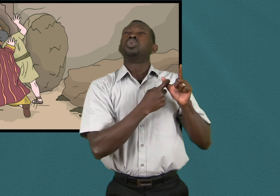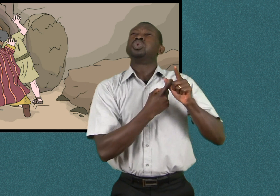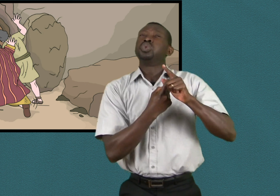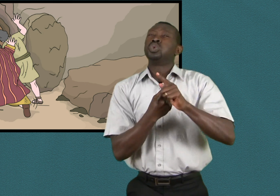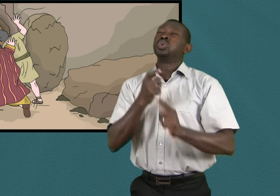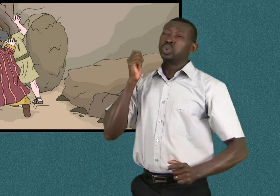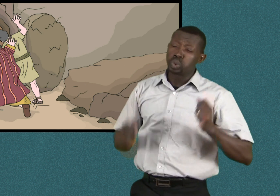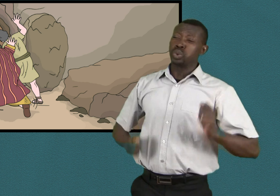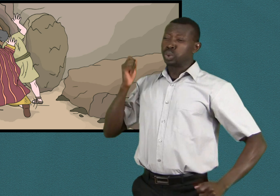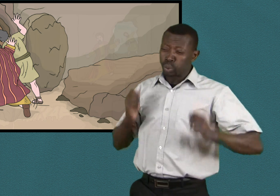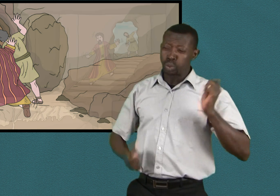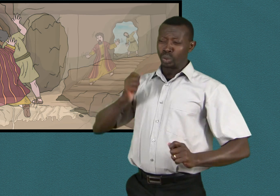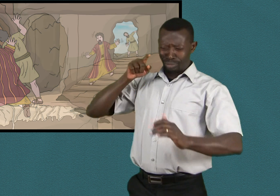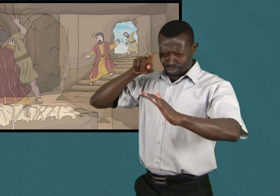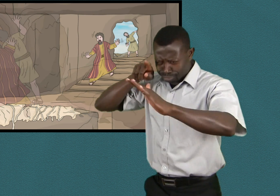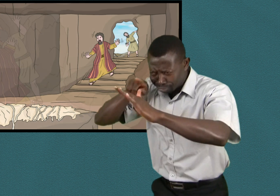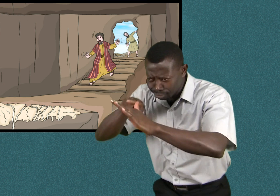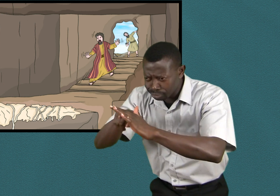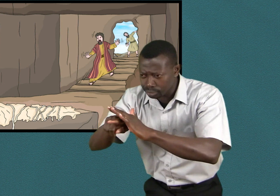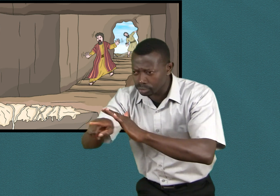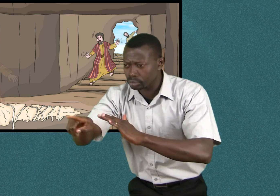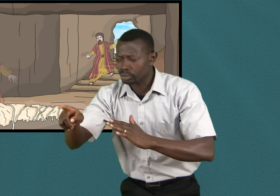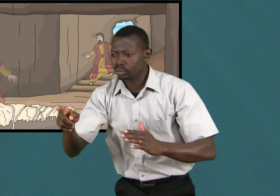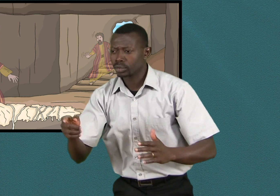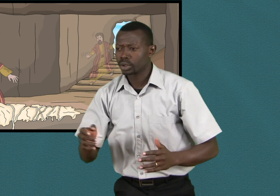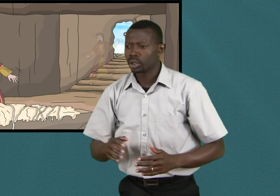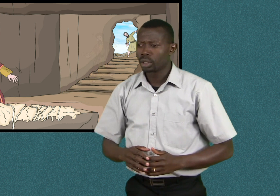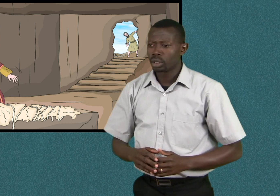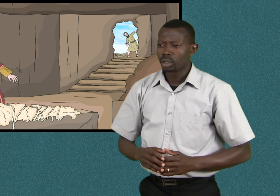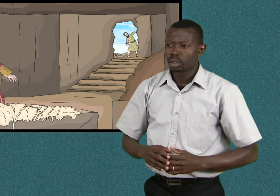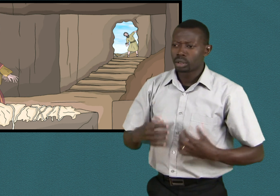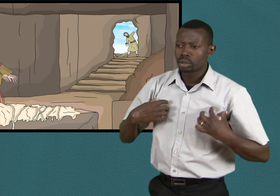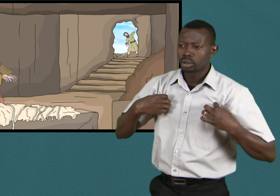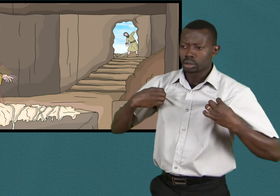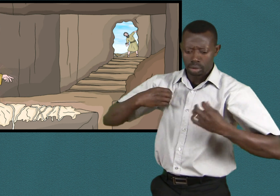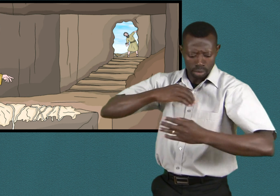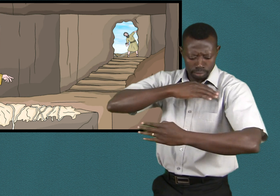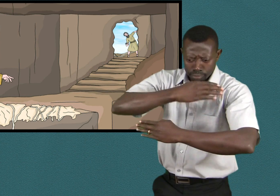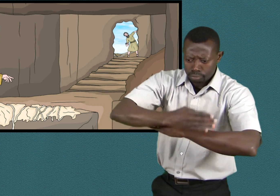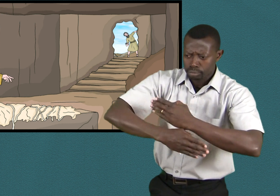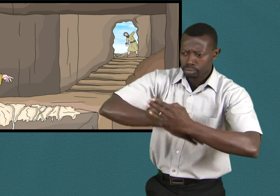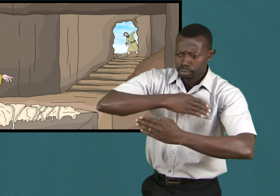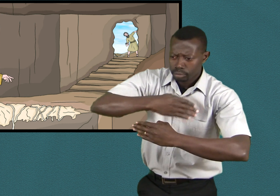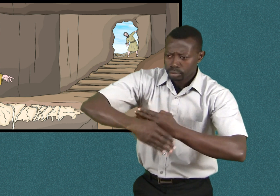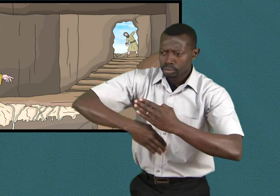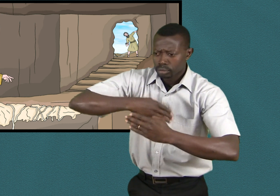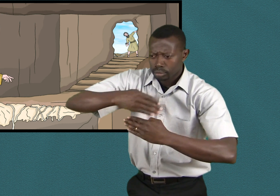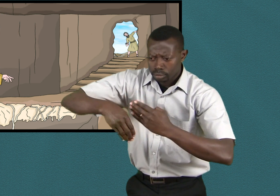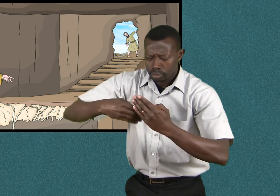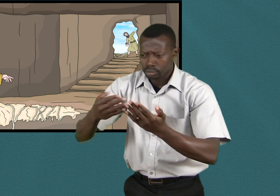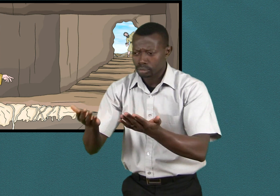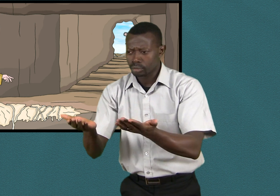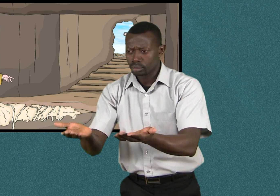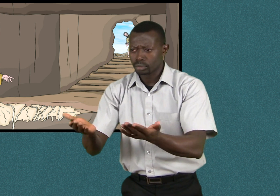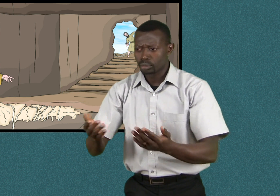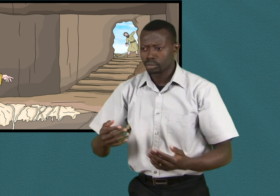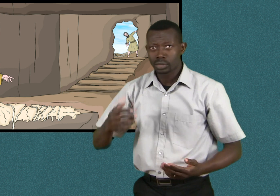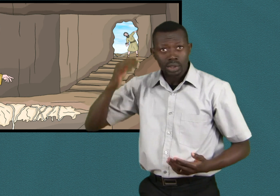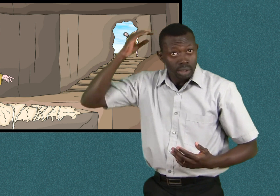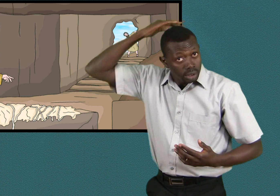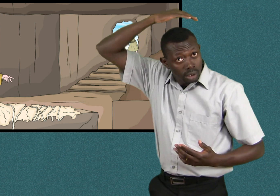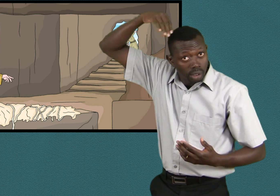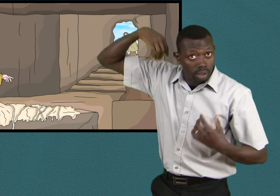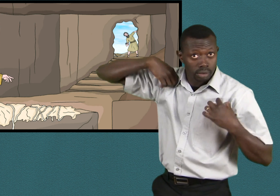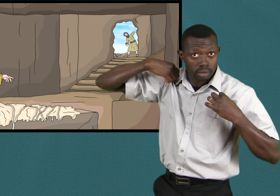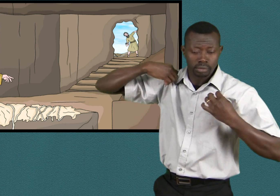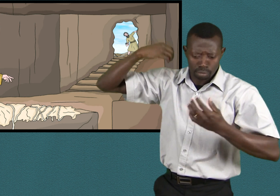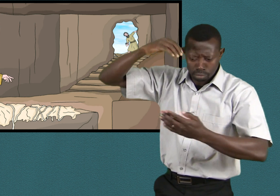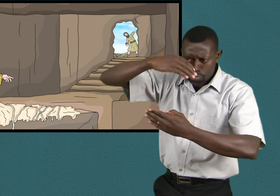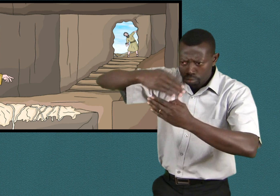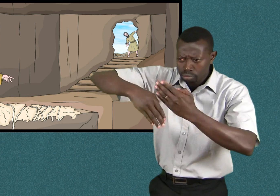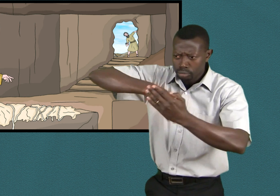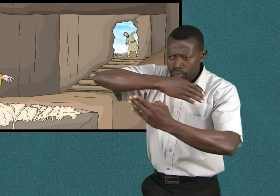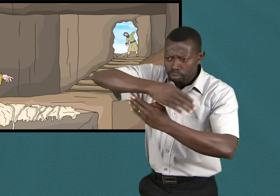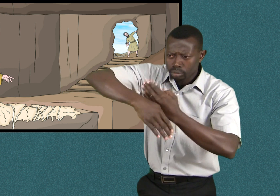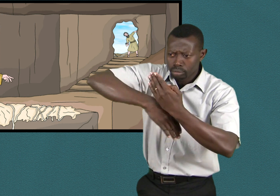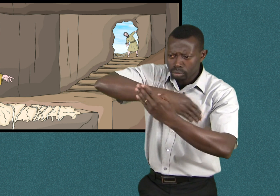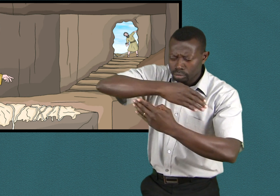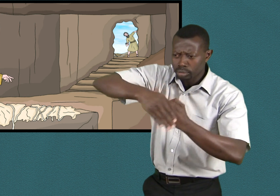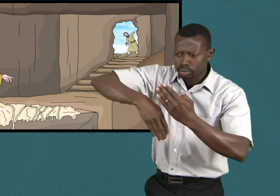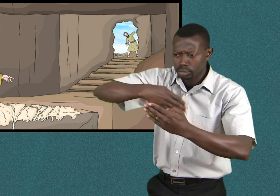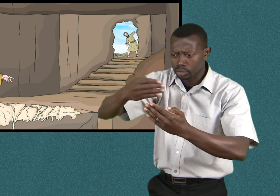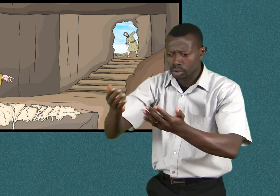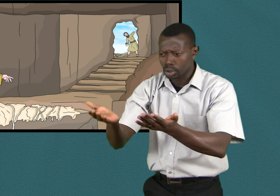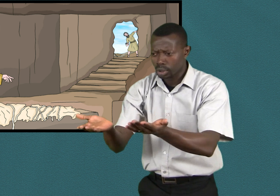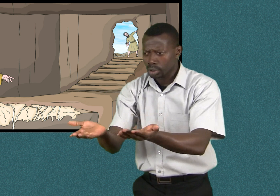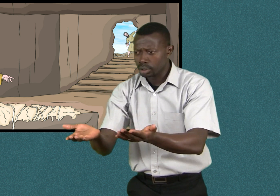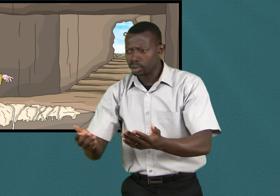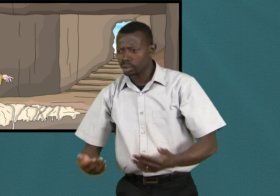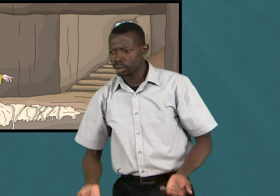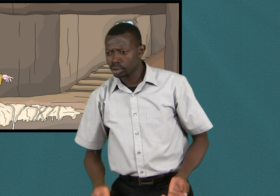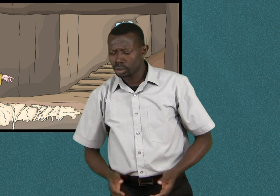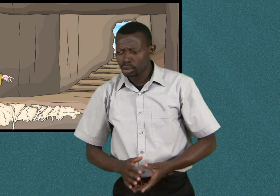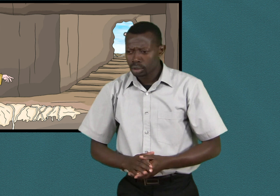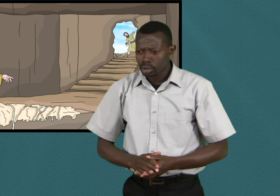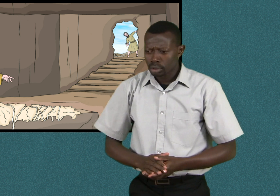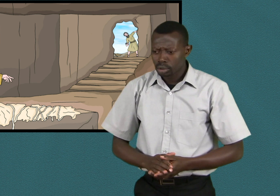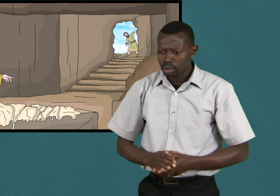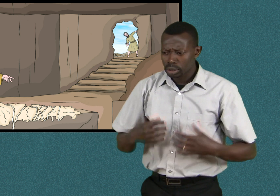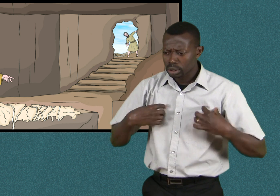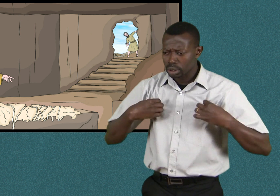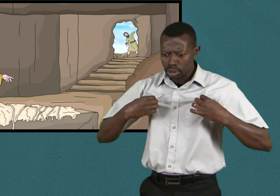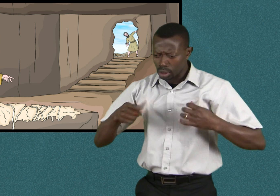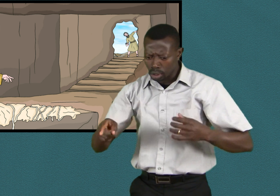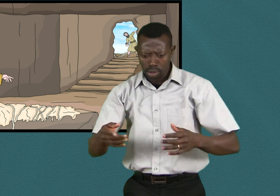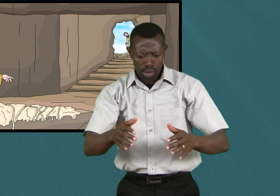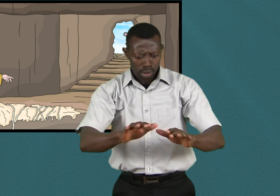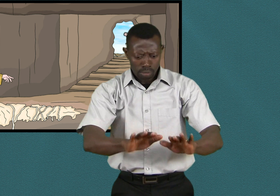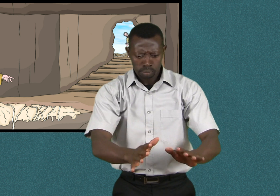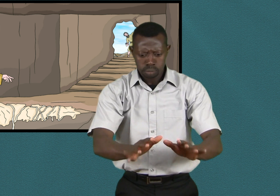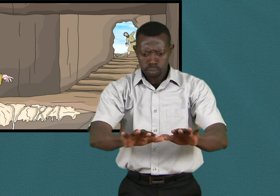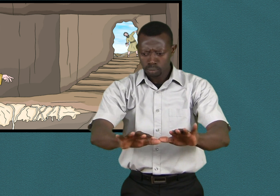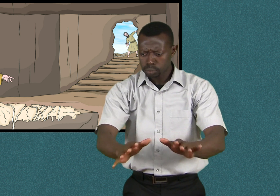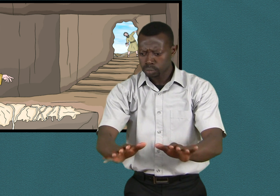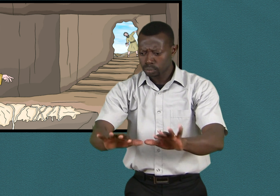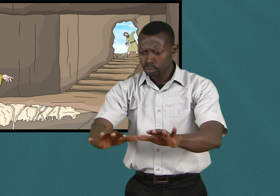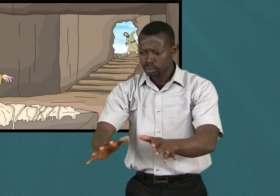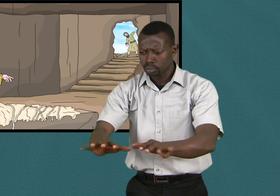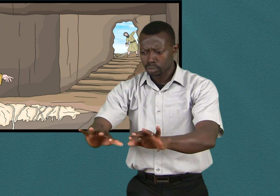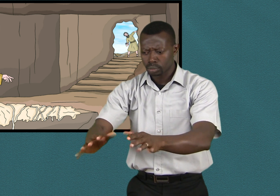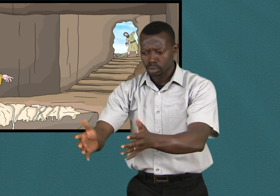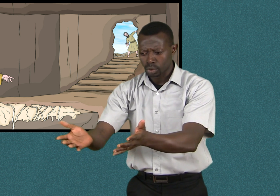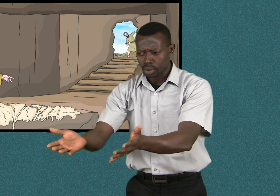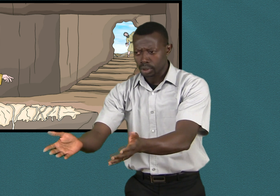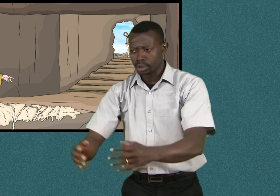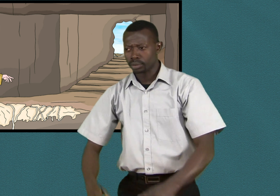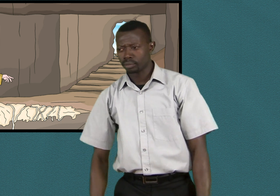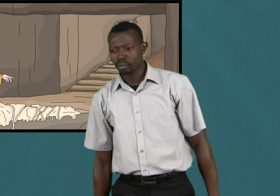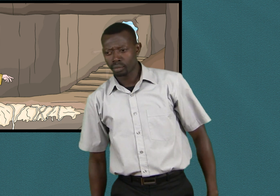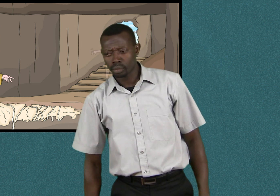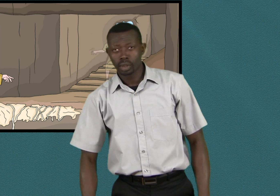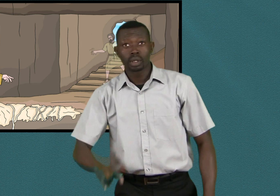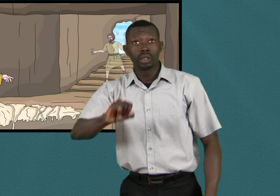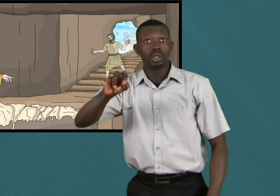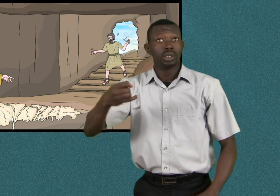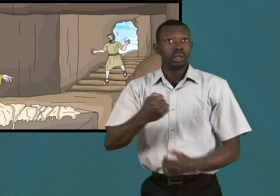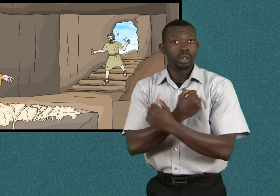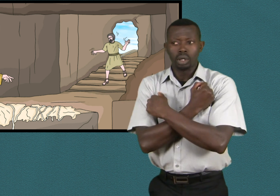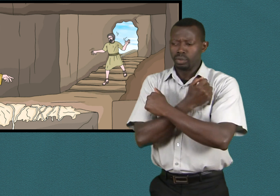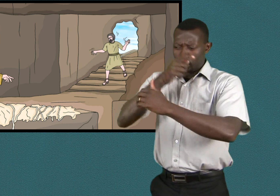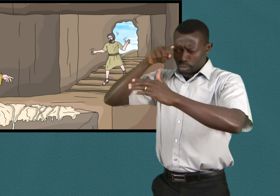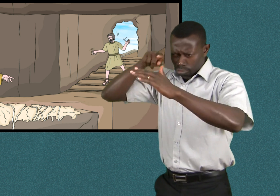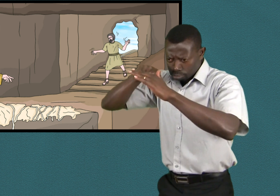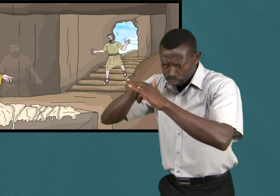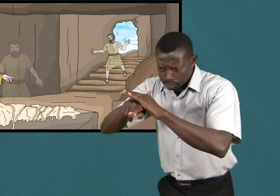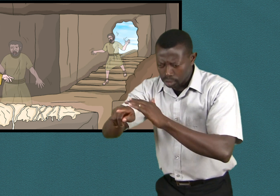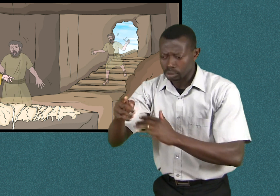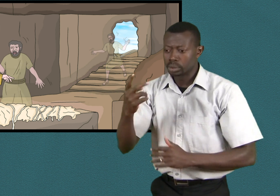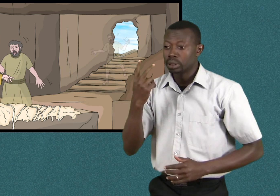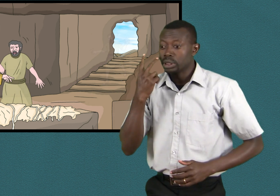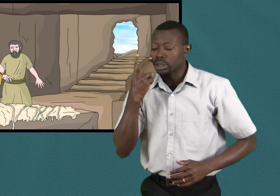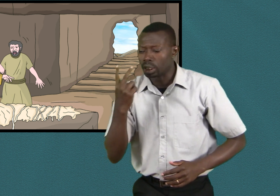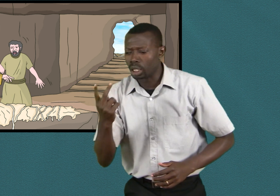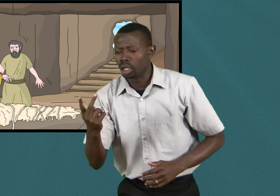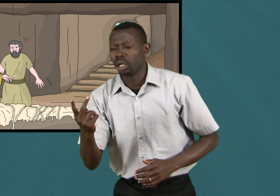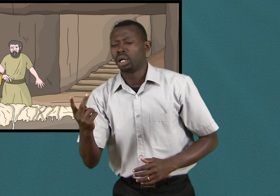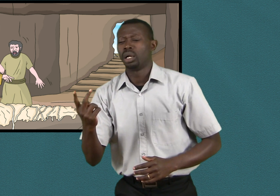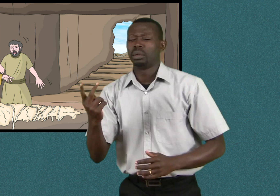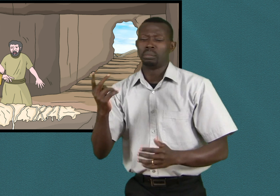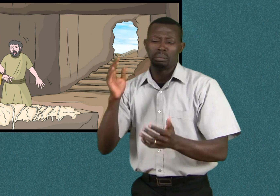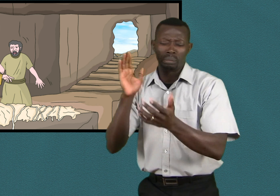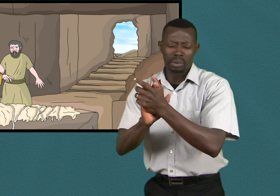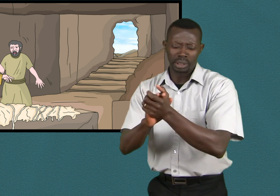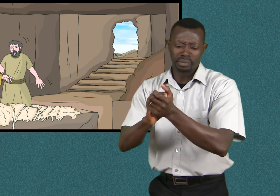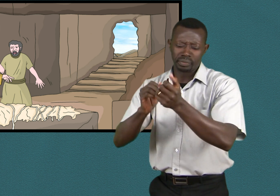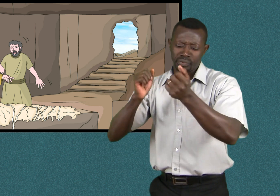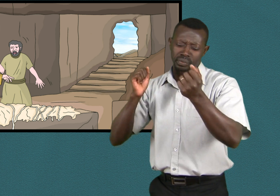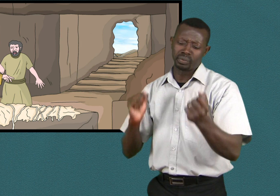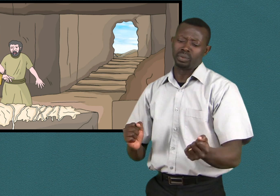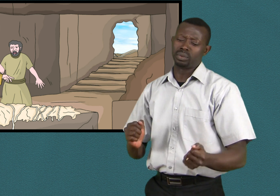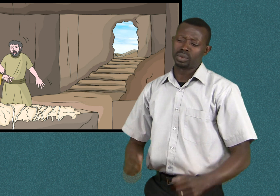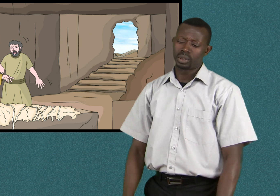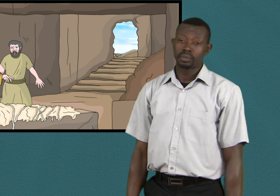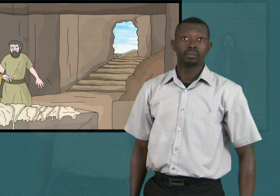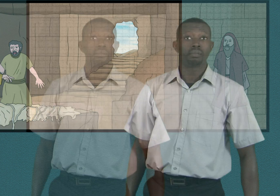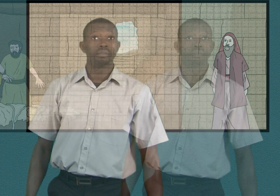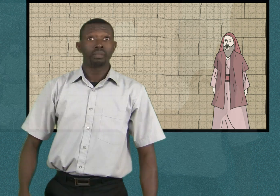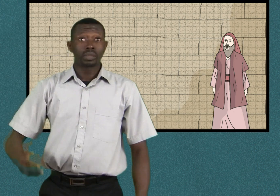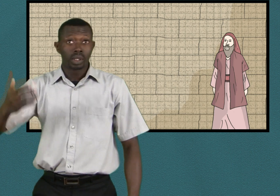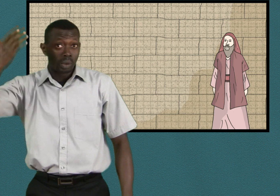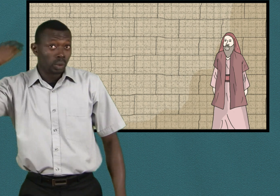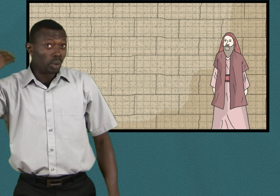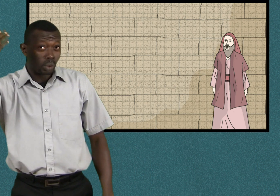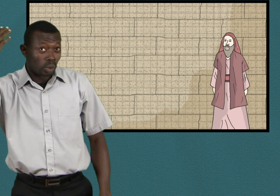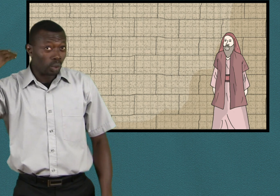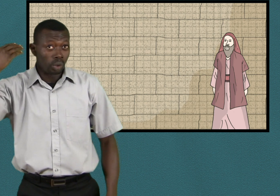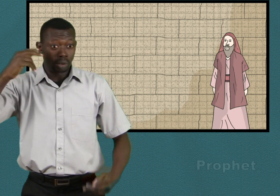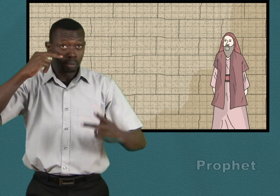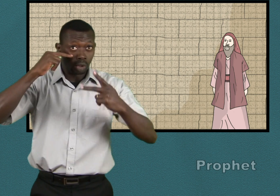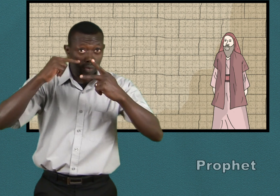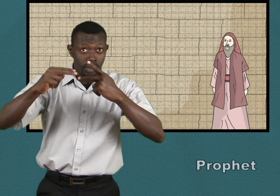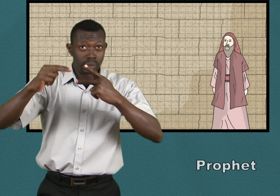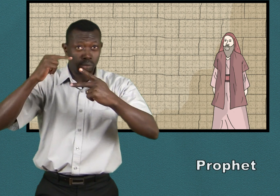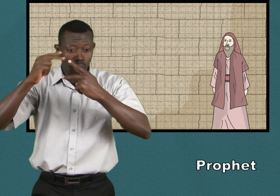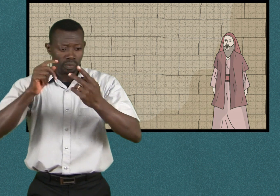He entered the tomb and saw the linen cloths lying there. The cloth that had been around Jesus’ head was rolled up, lying separate from the linen cloths. Then the other disciple, who had reached the tomb first, also went in. And he saw and believed.